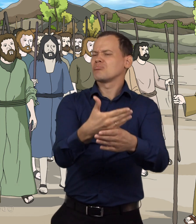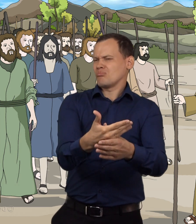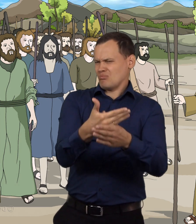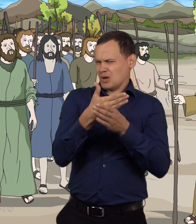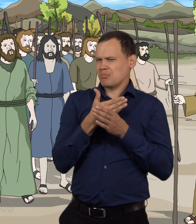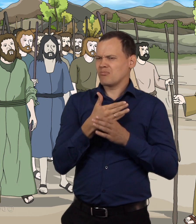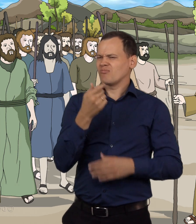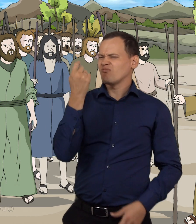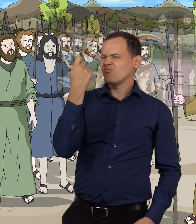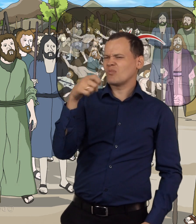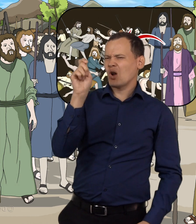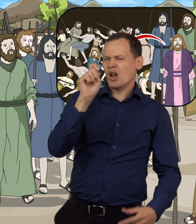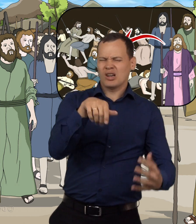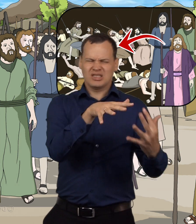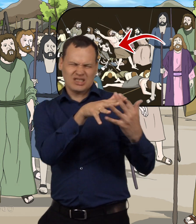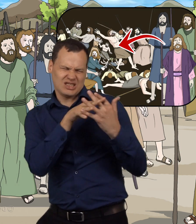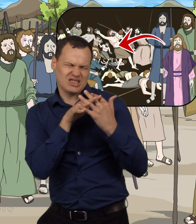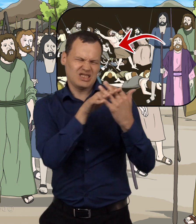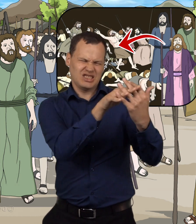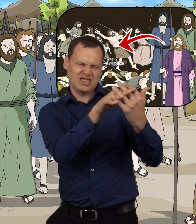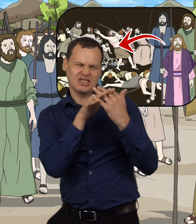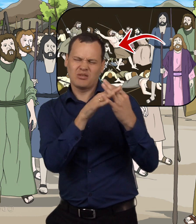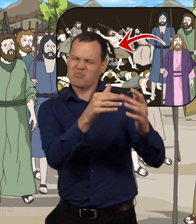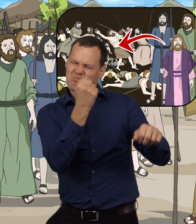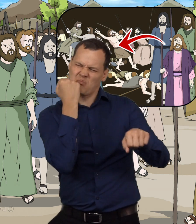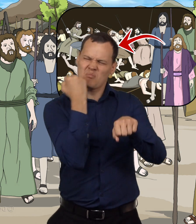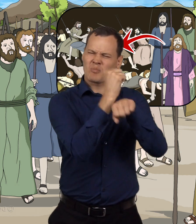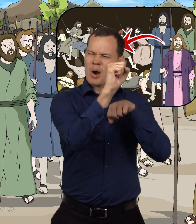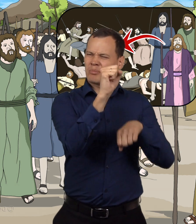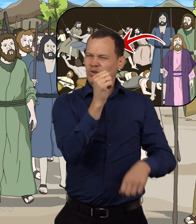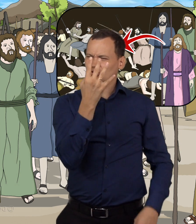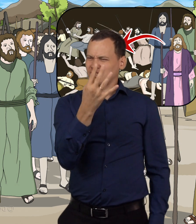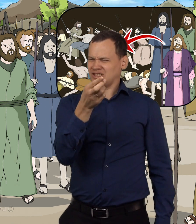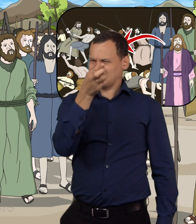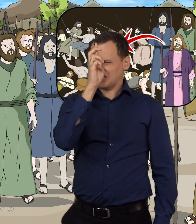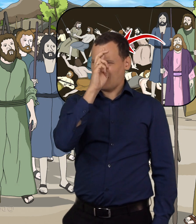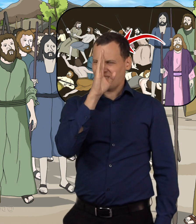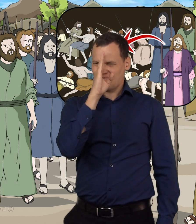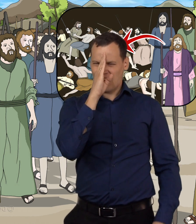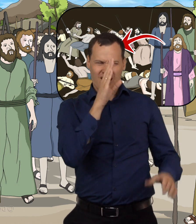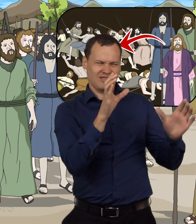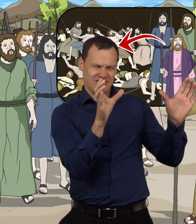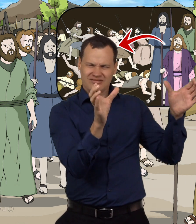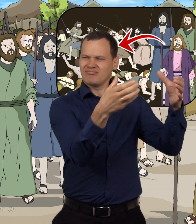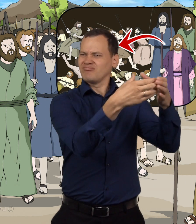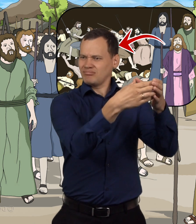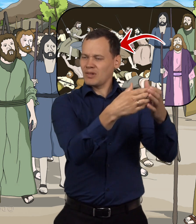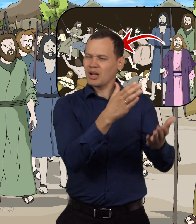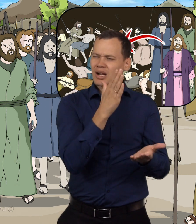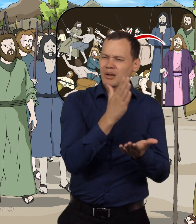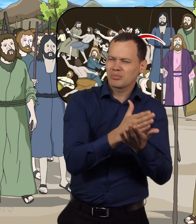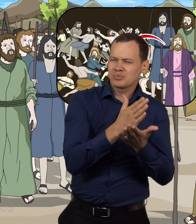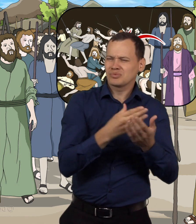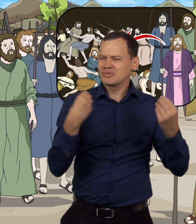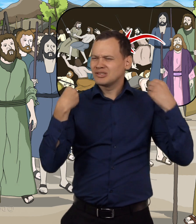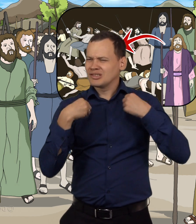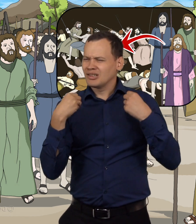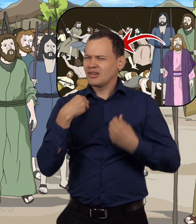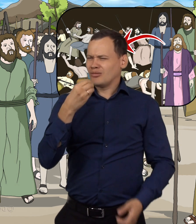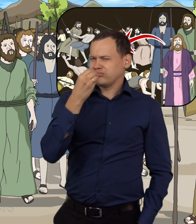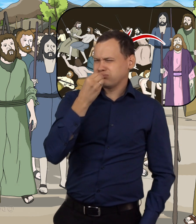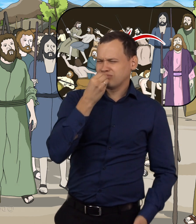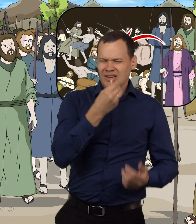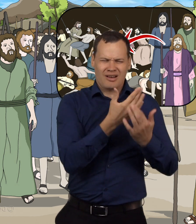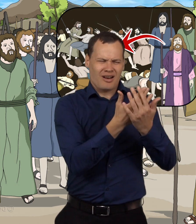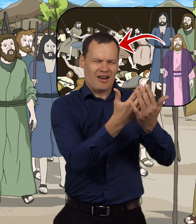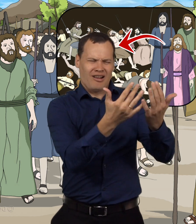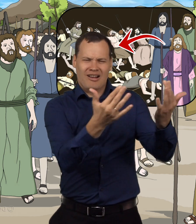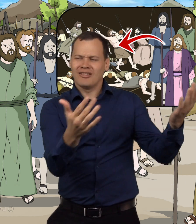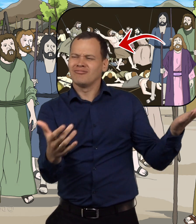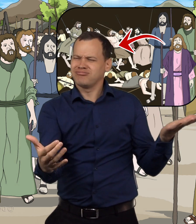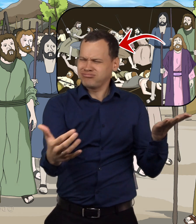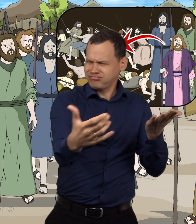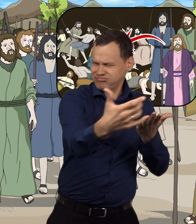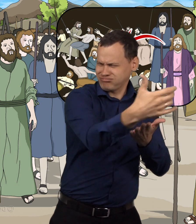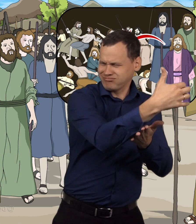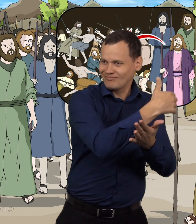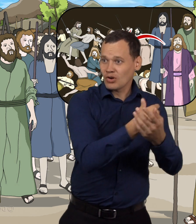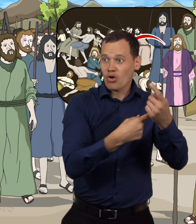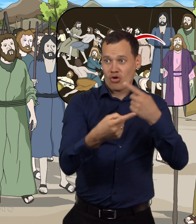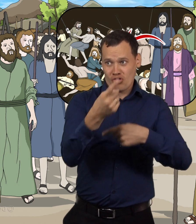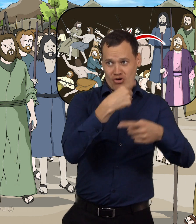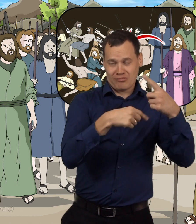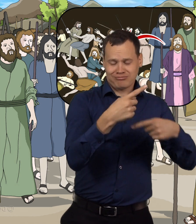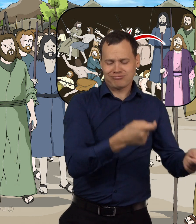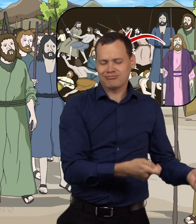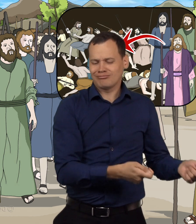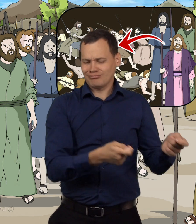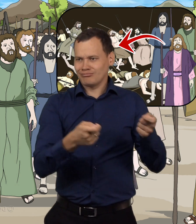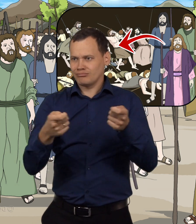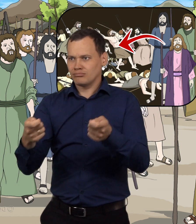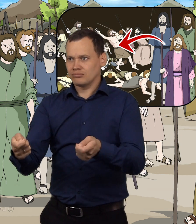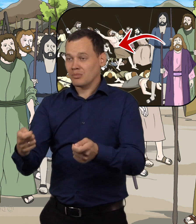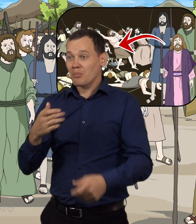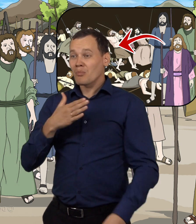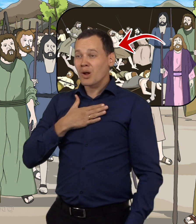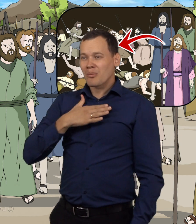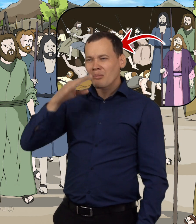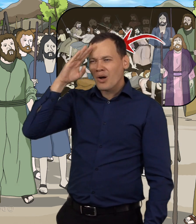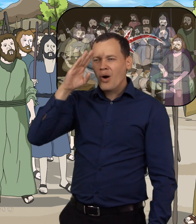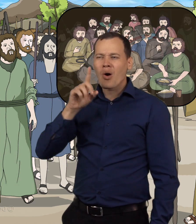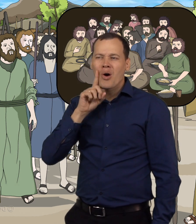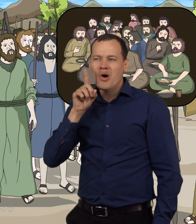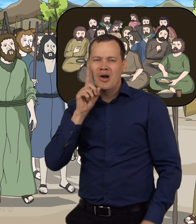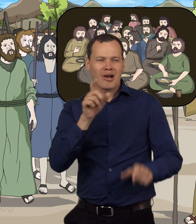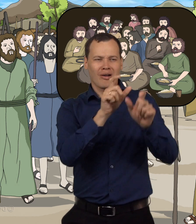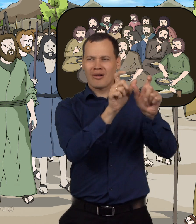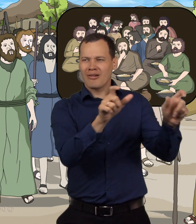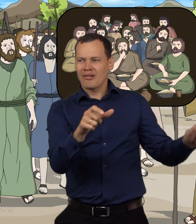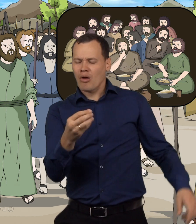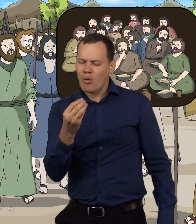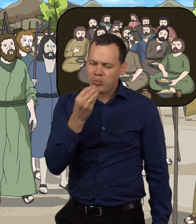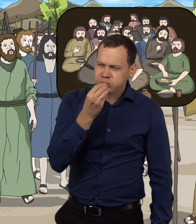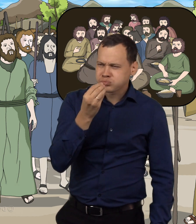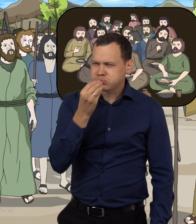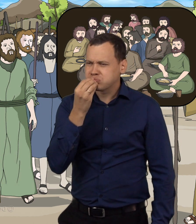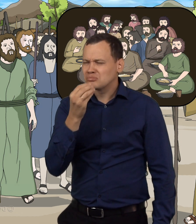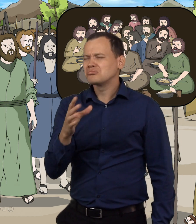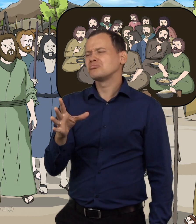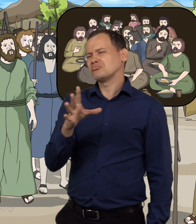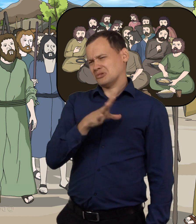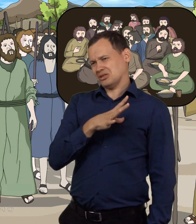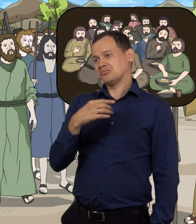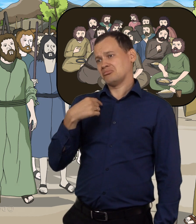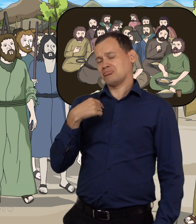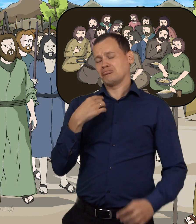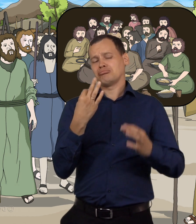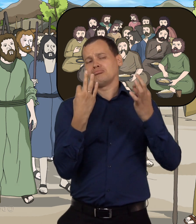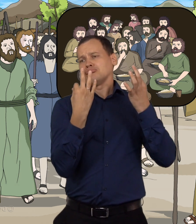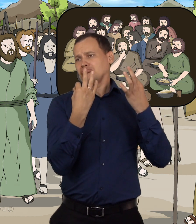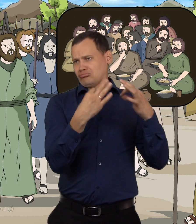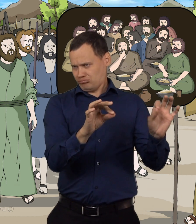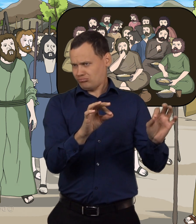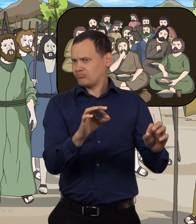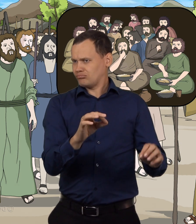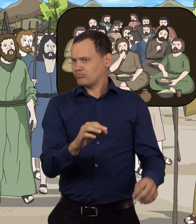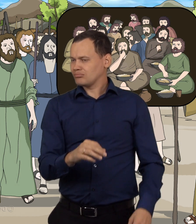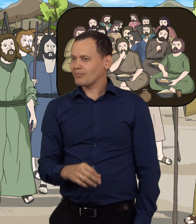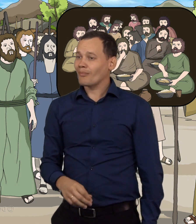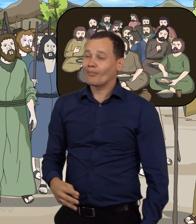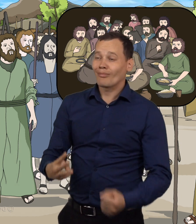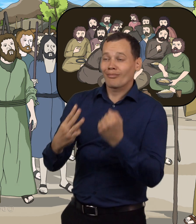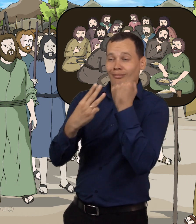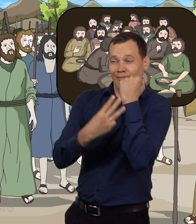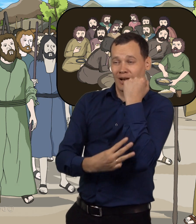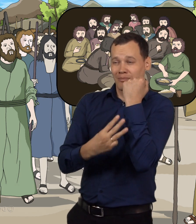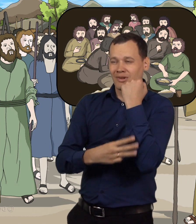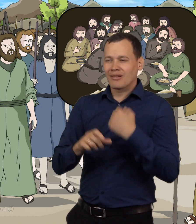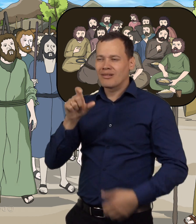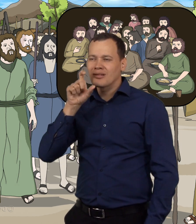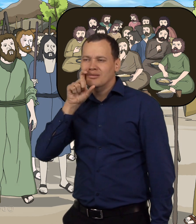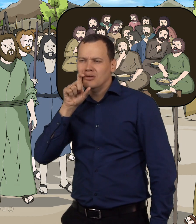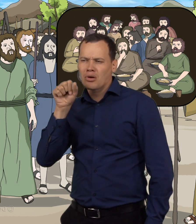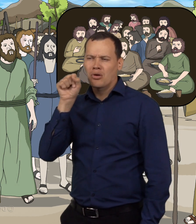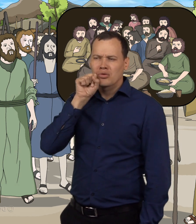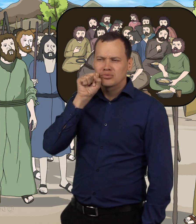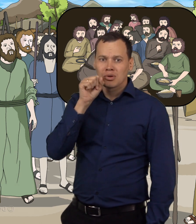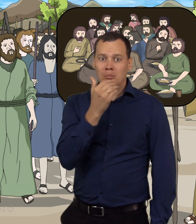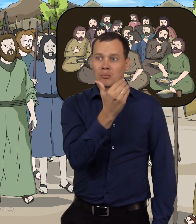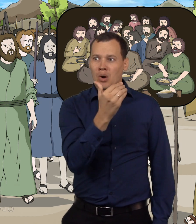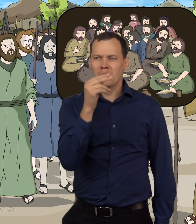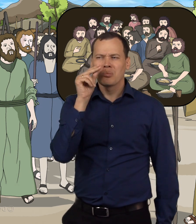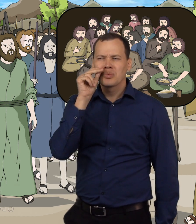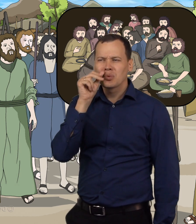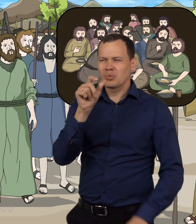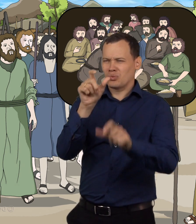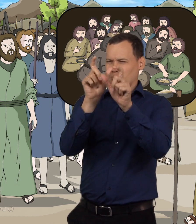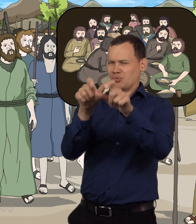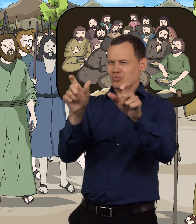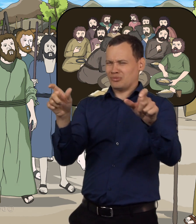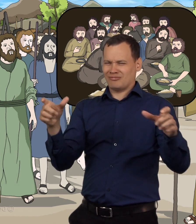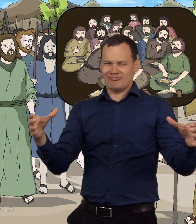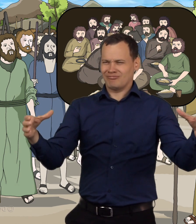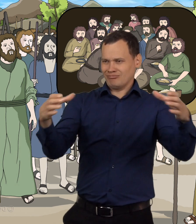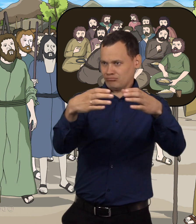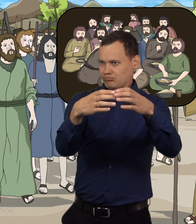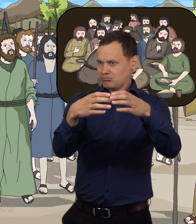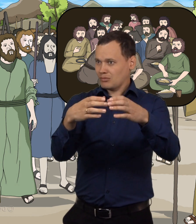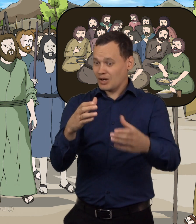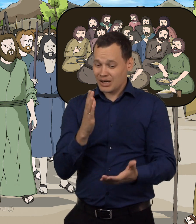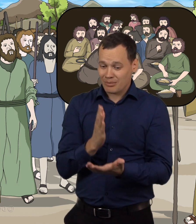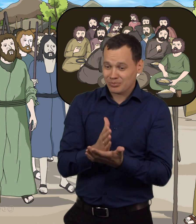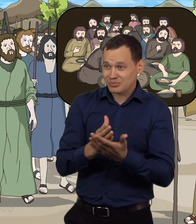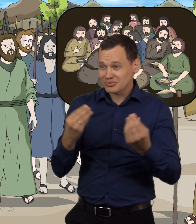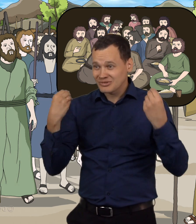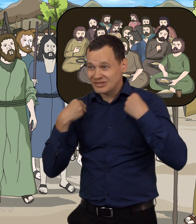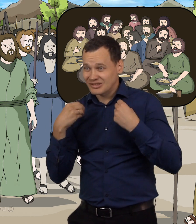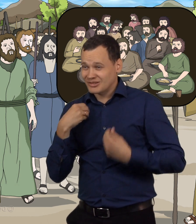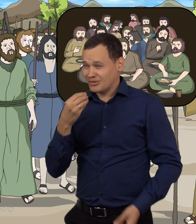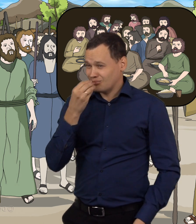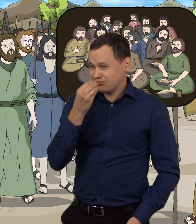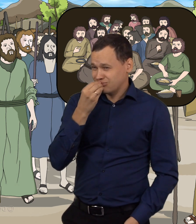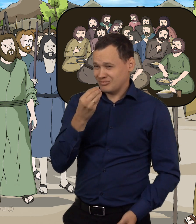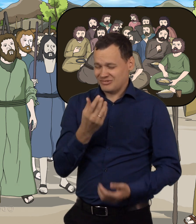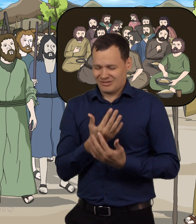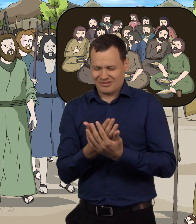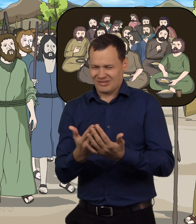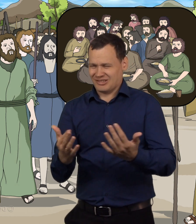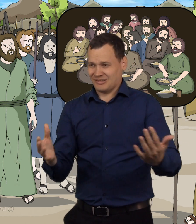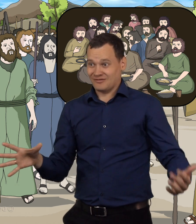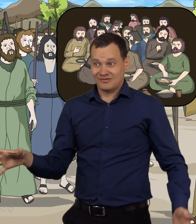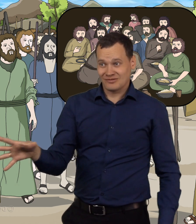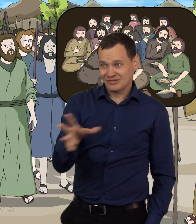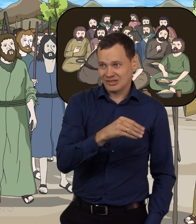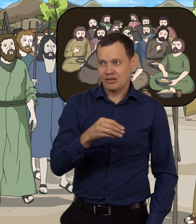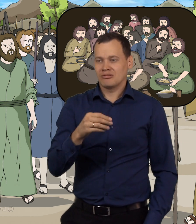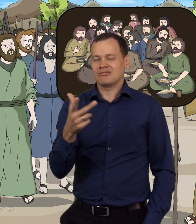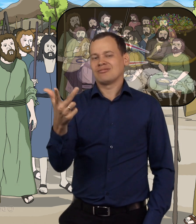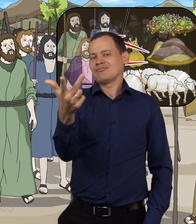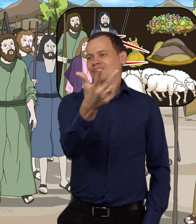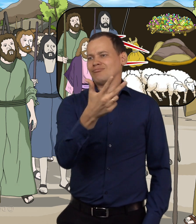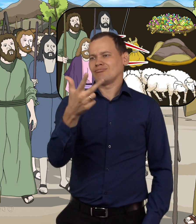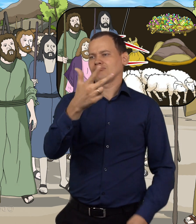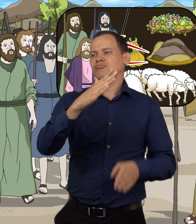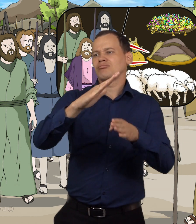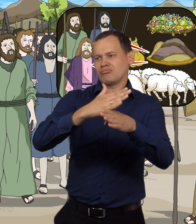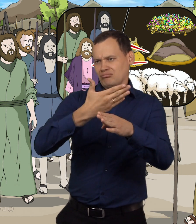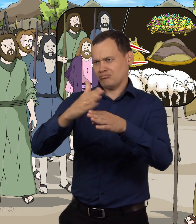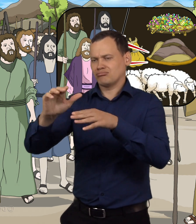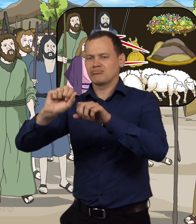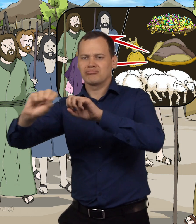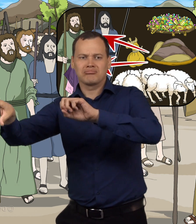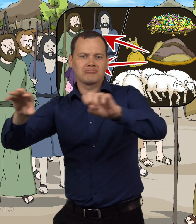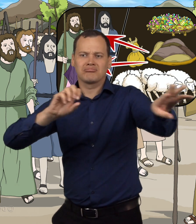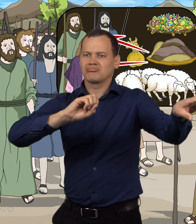I will accept nothing but what my men have eaten and the share for the men who went with me—Aner, Eshcol, and Mamre.